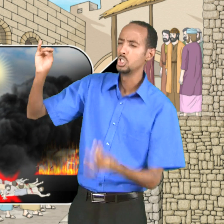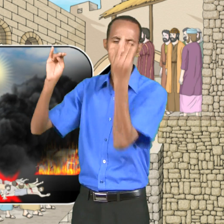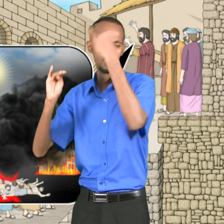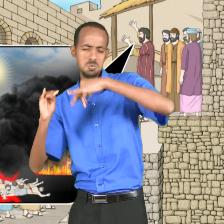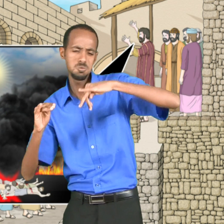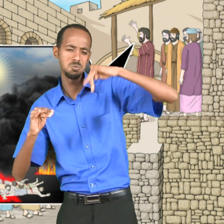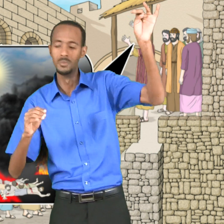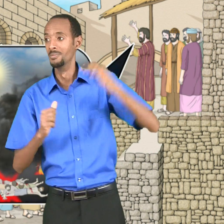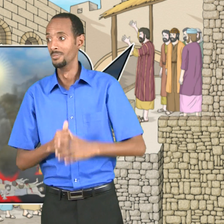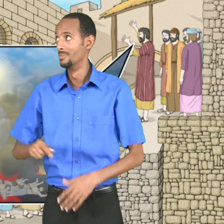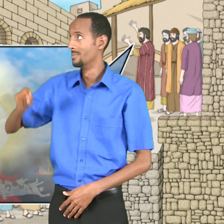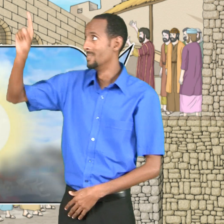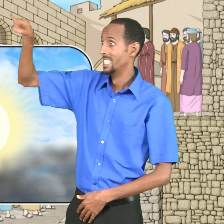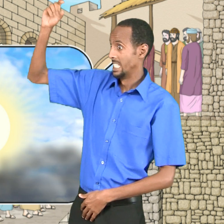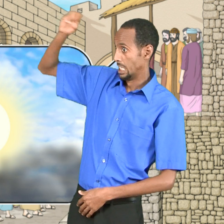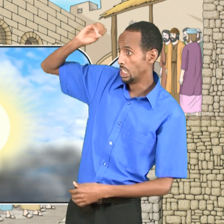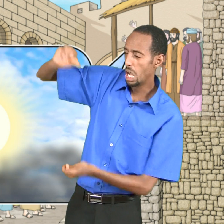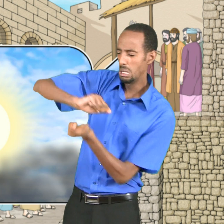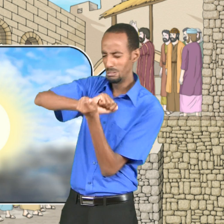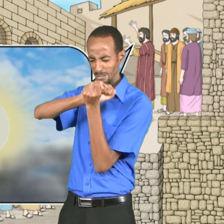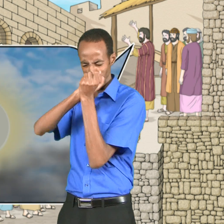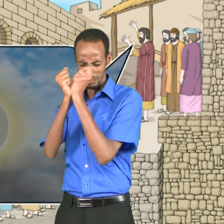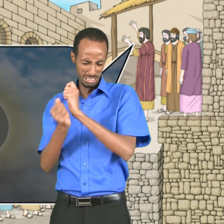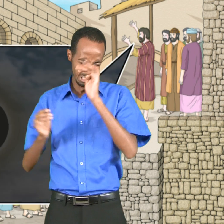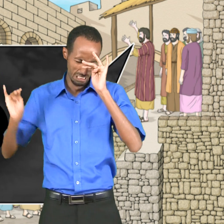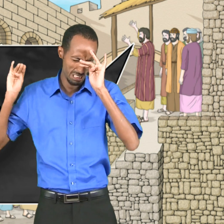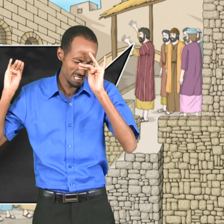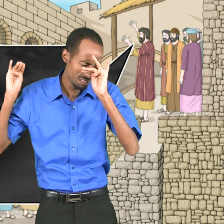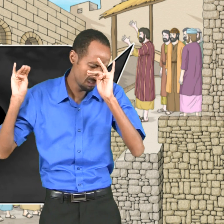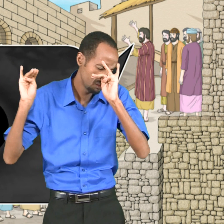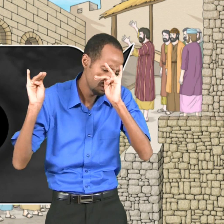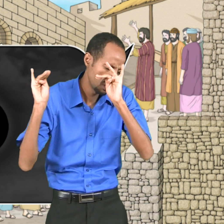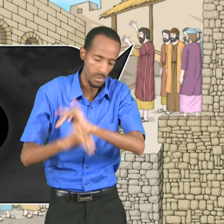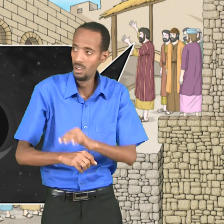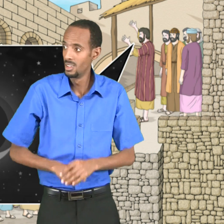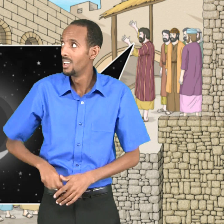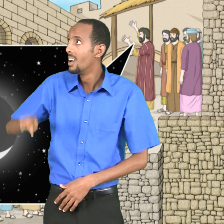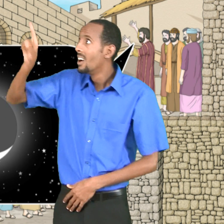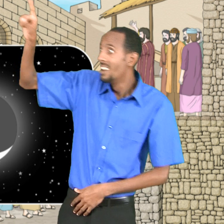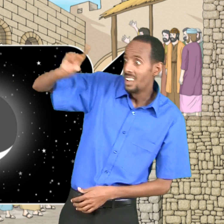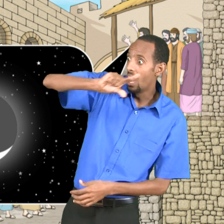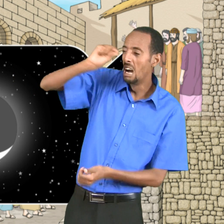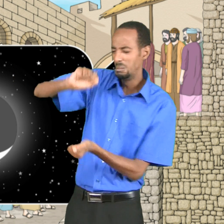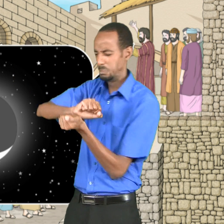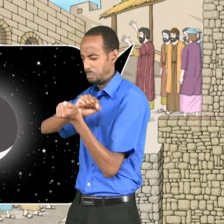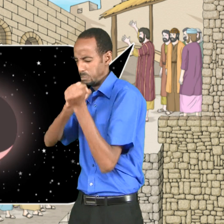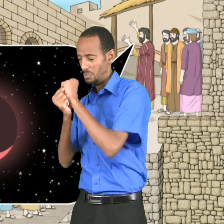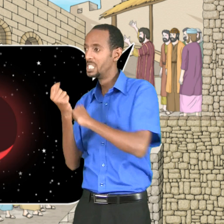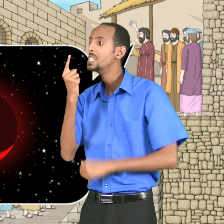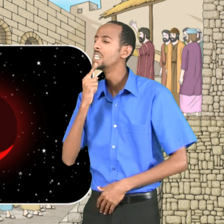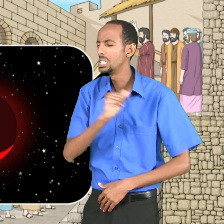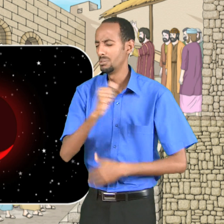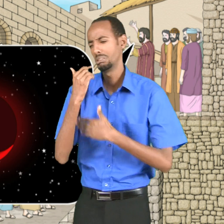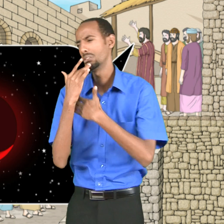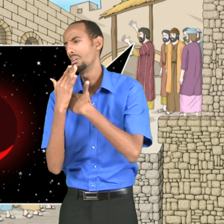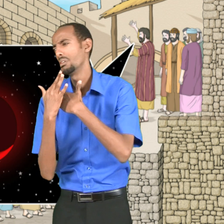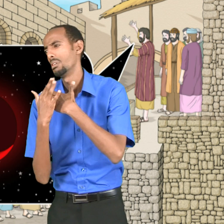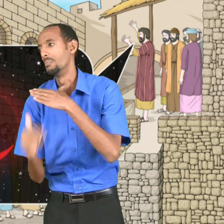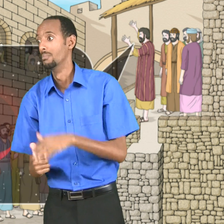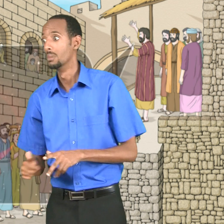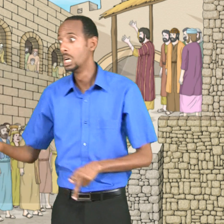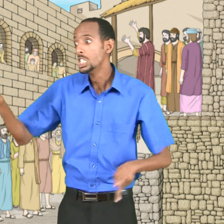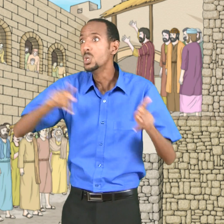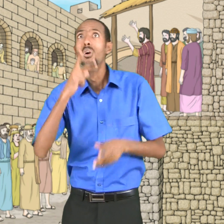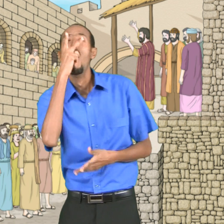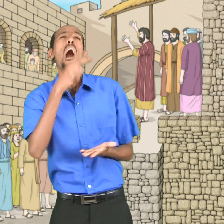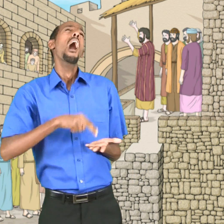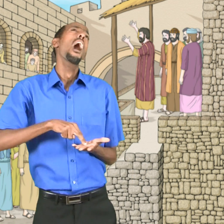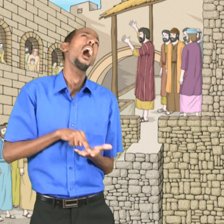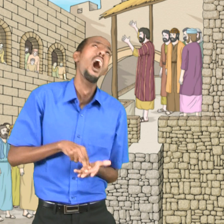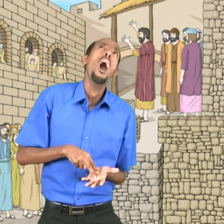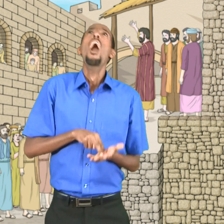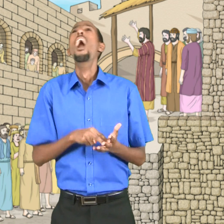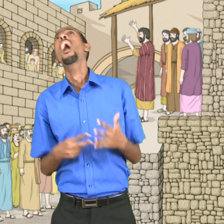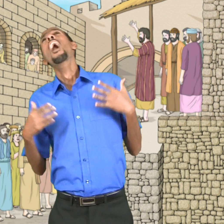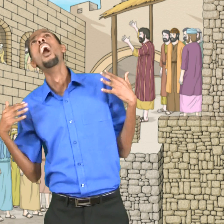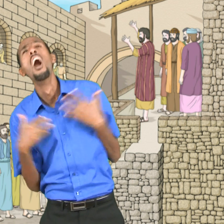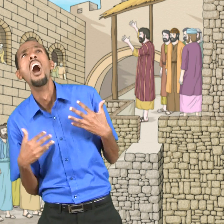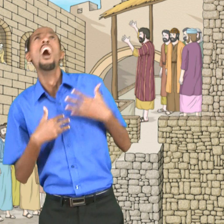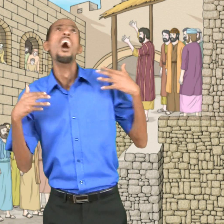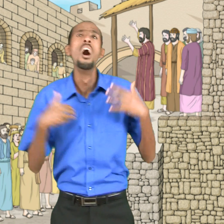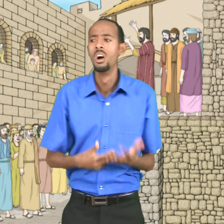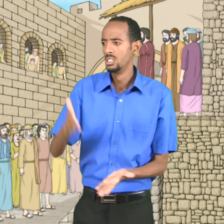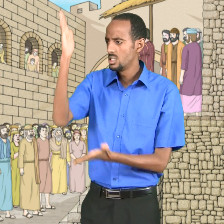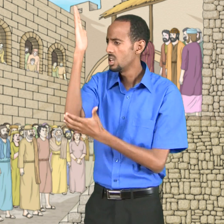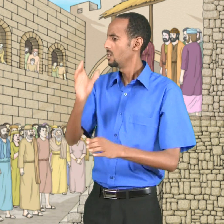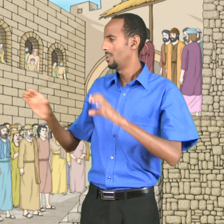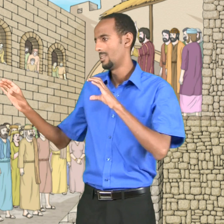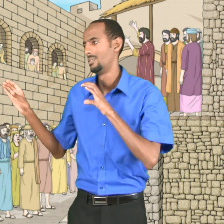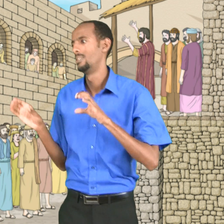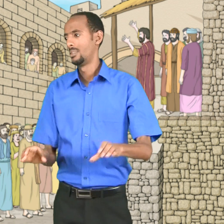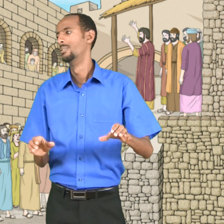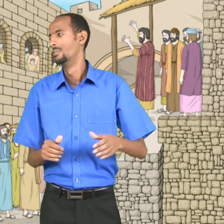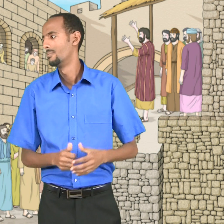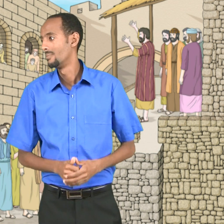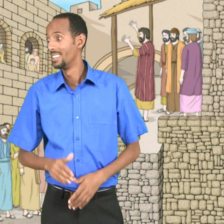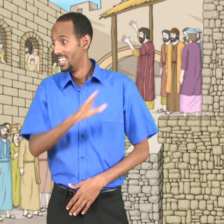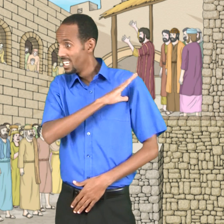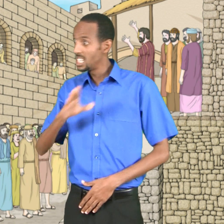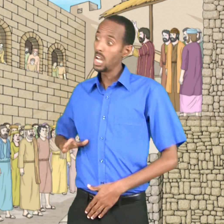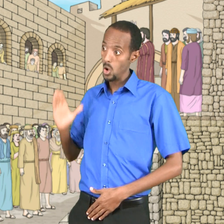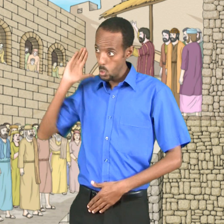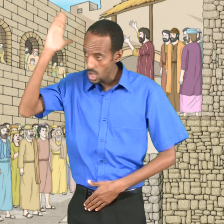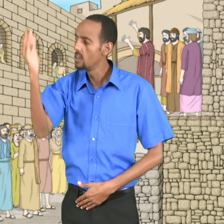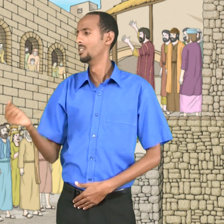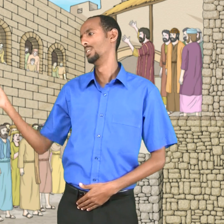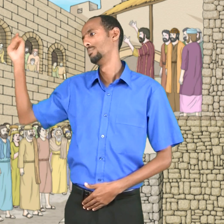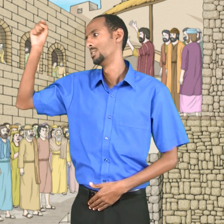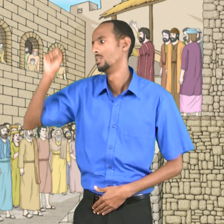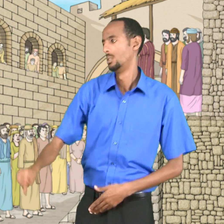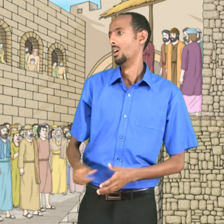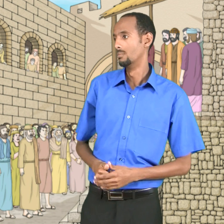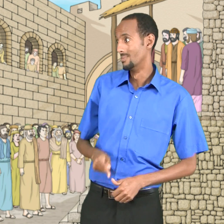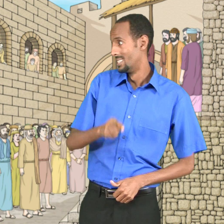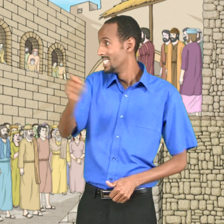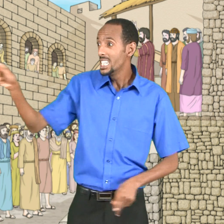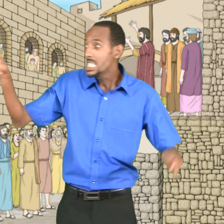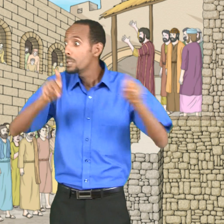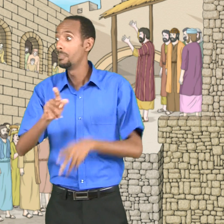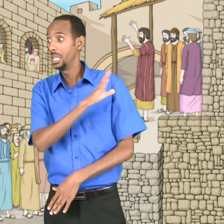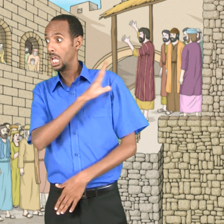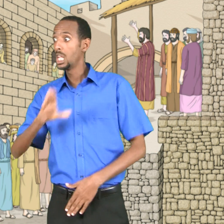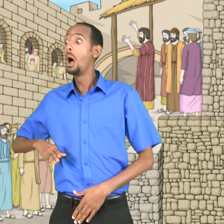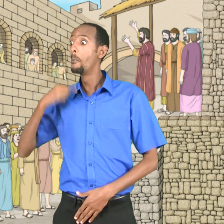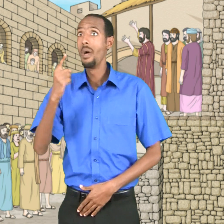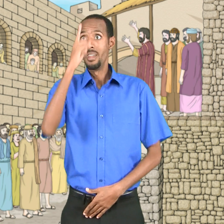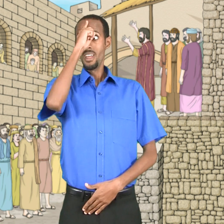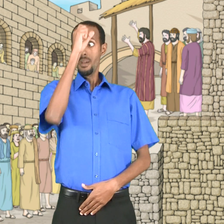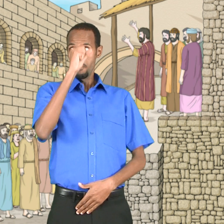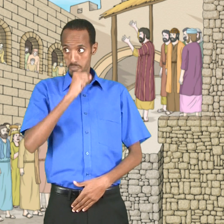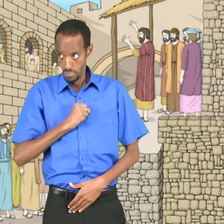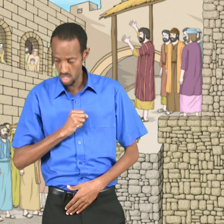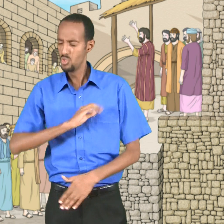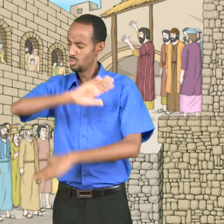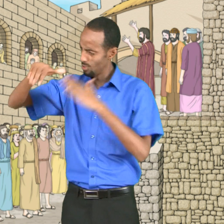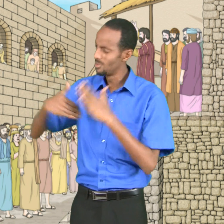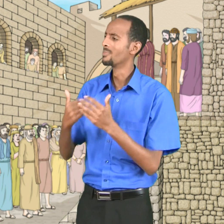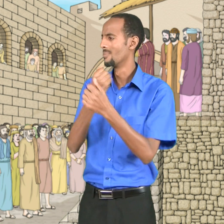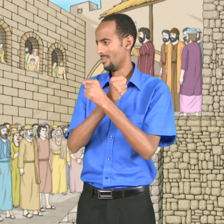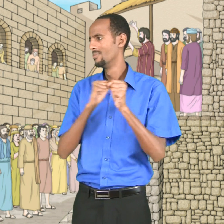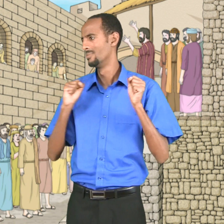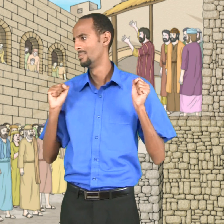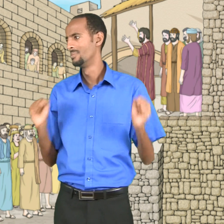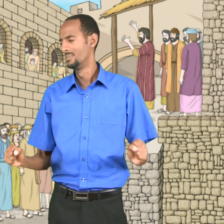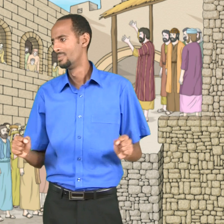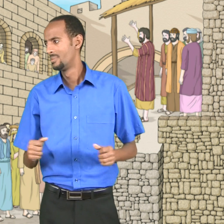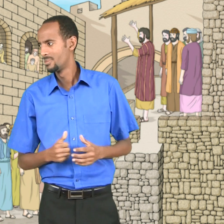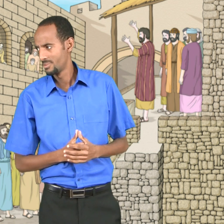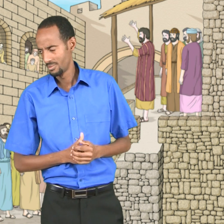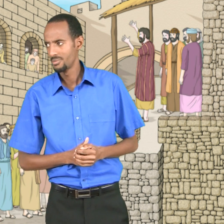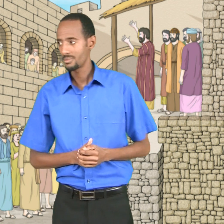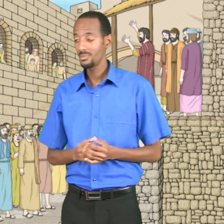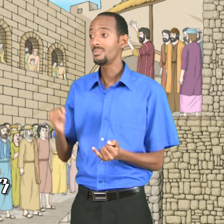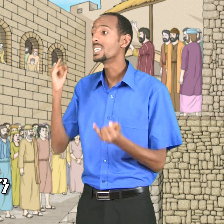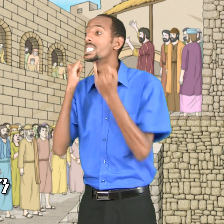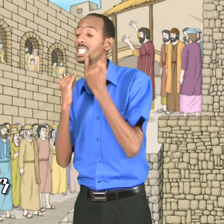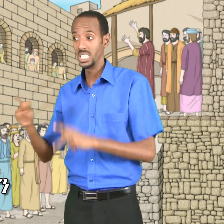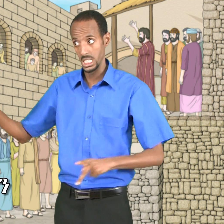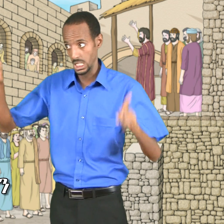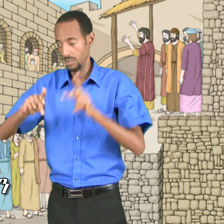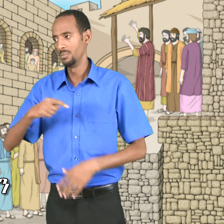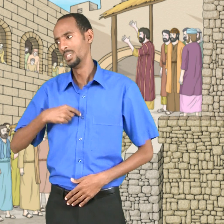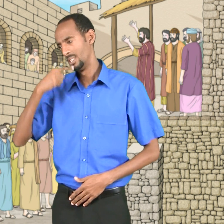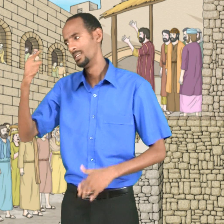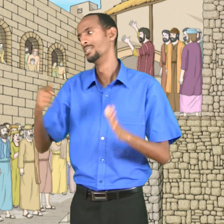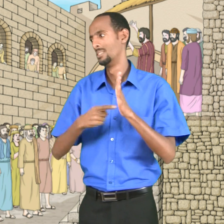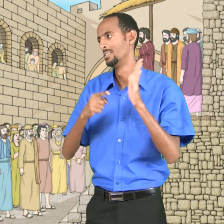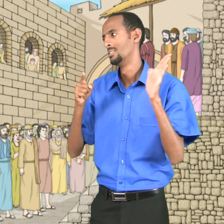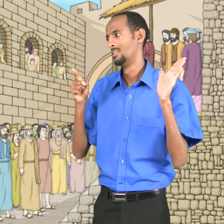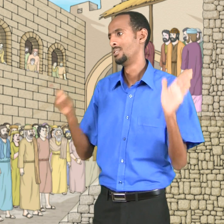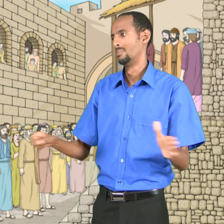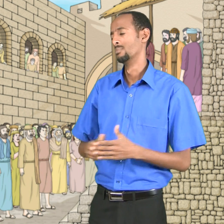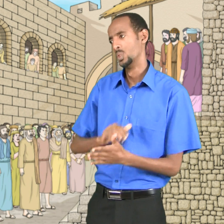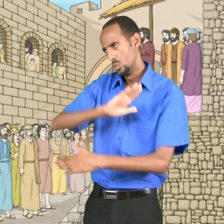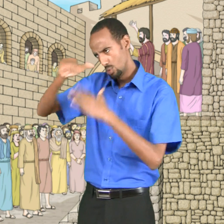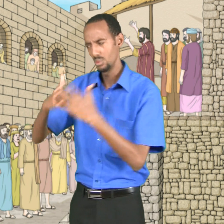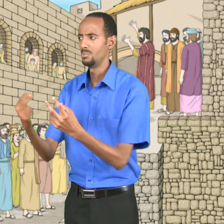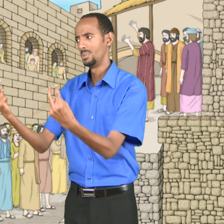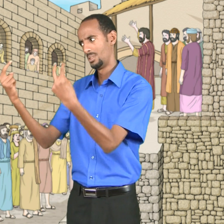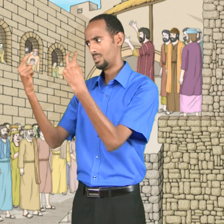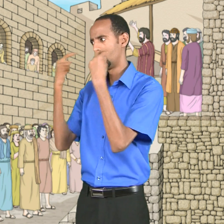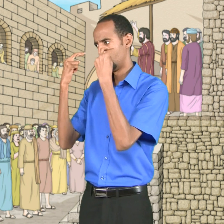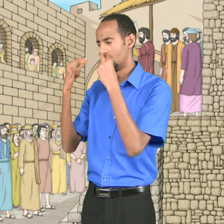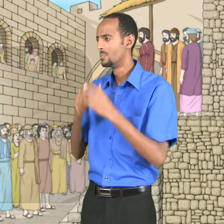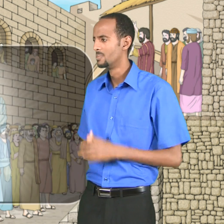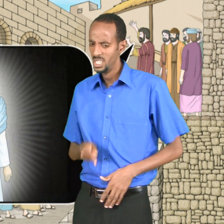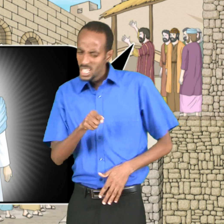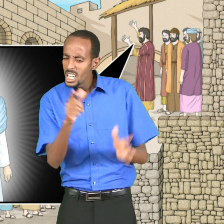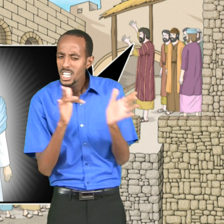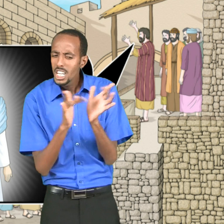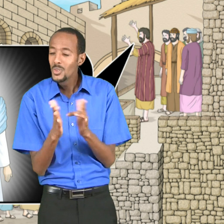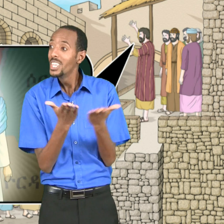The sun will be turned to darkness, and the moon to blood, before the coming of the great and glorious Day of the Lord. And everyone who calls on the name of the Lord will be saved.’ Men of Israel, listen to this message: Jesus of Nazareth was a man certified by God to you by miracles, wonders, and signs, which God did among you through Him, as you yourselves know.